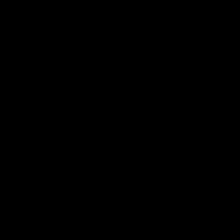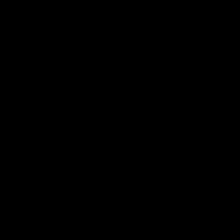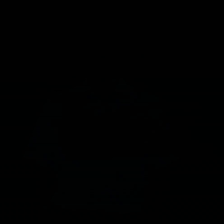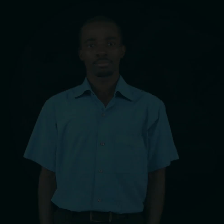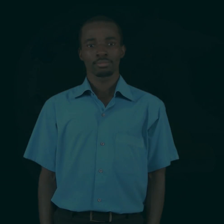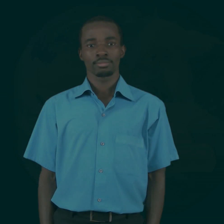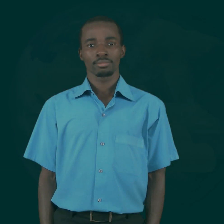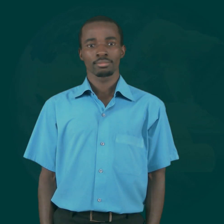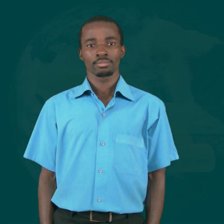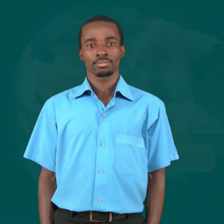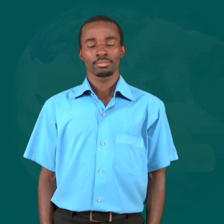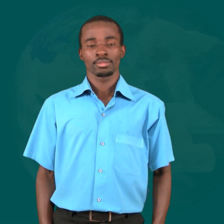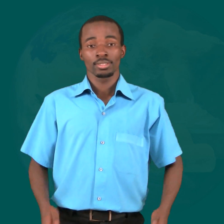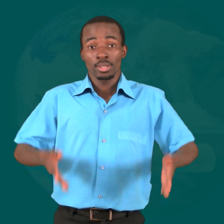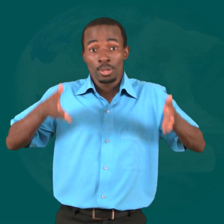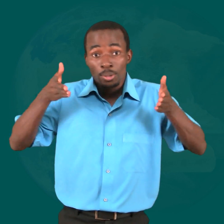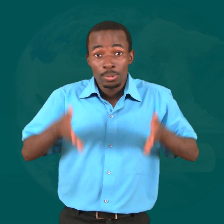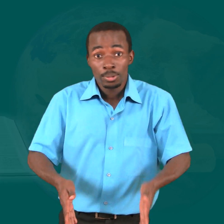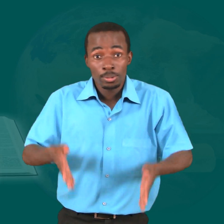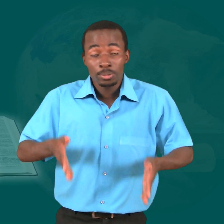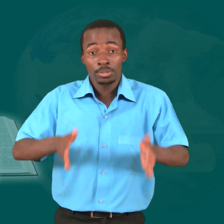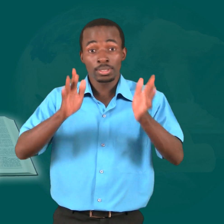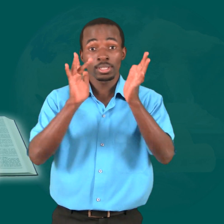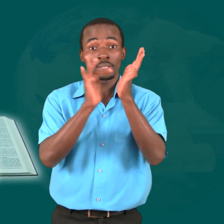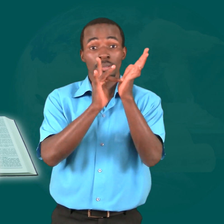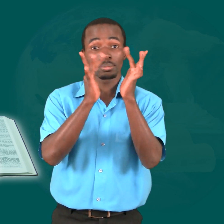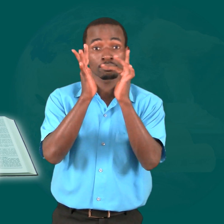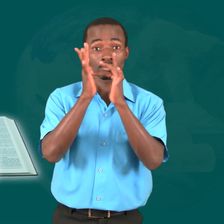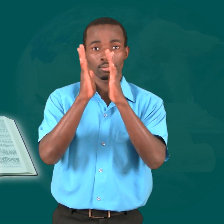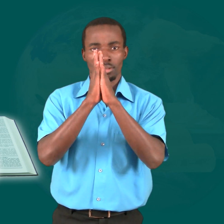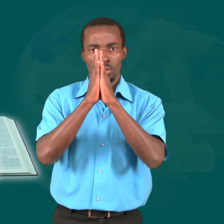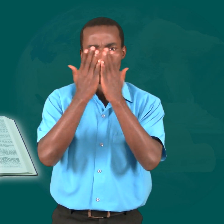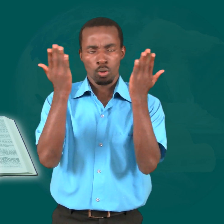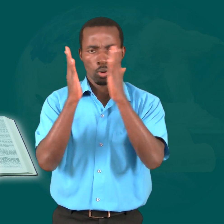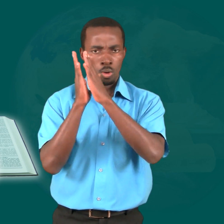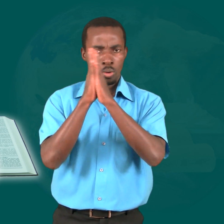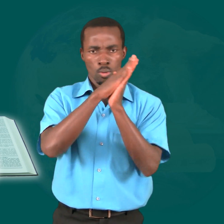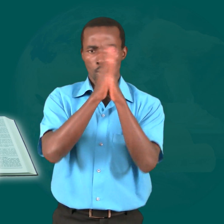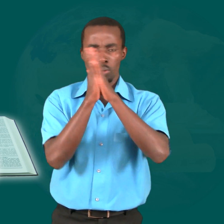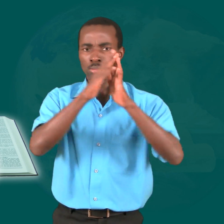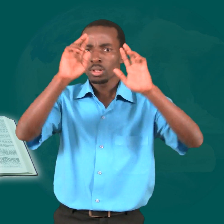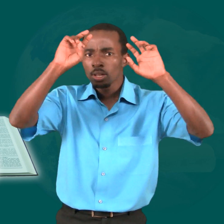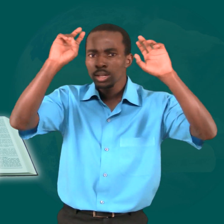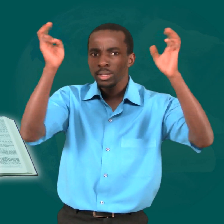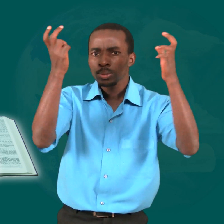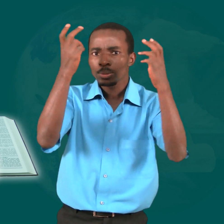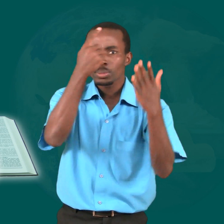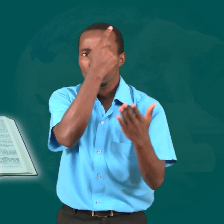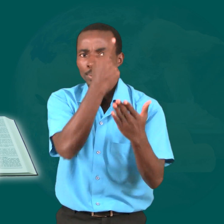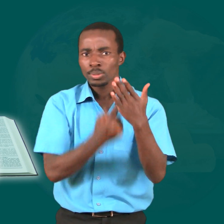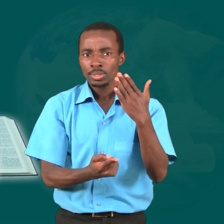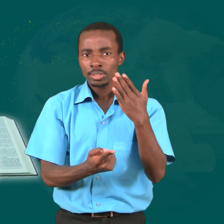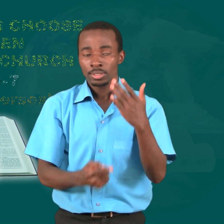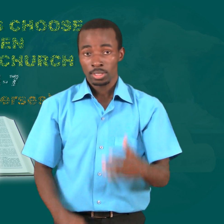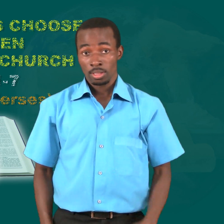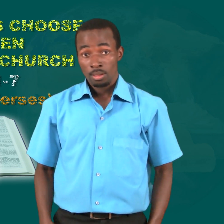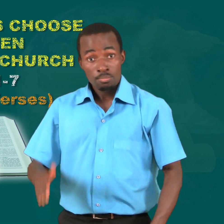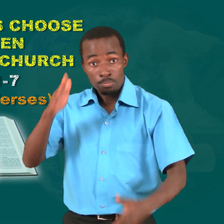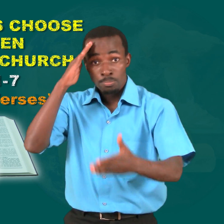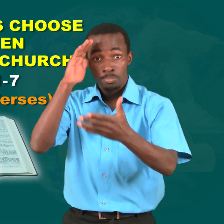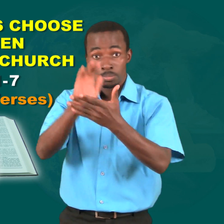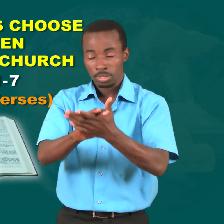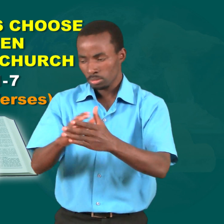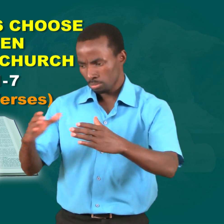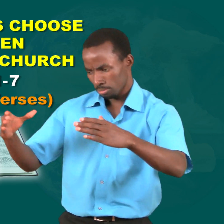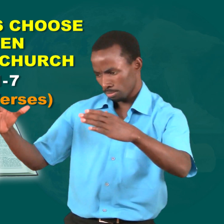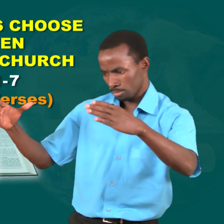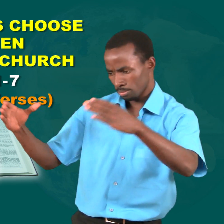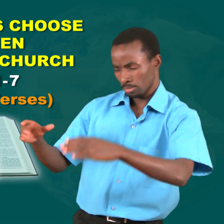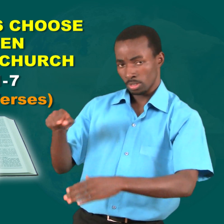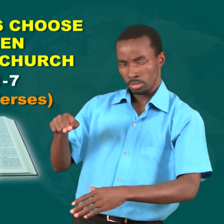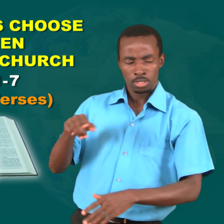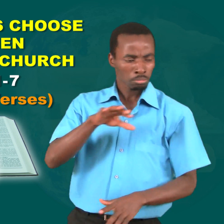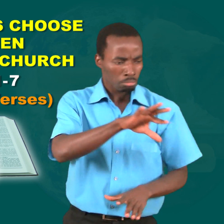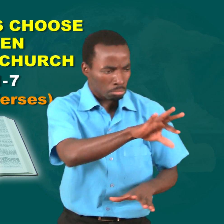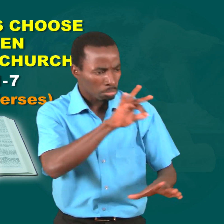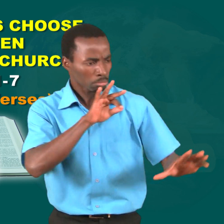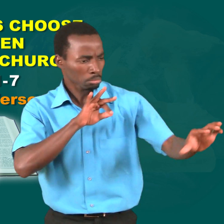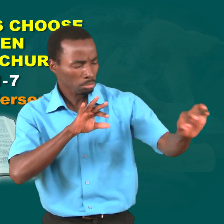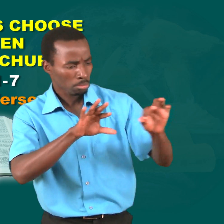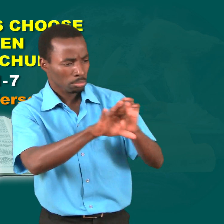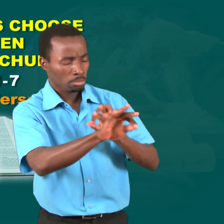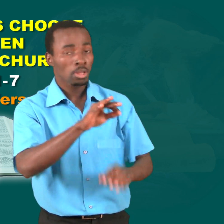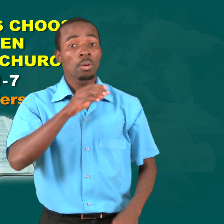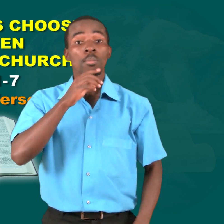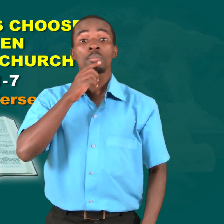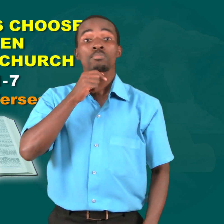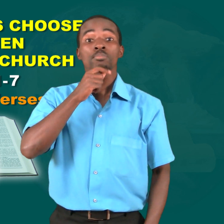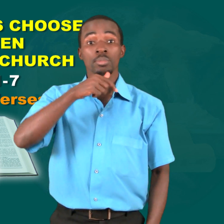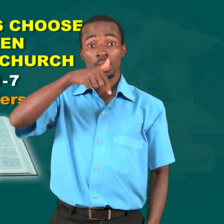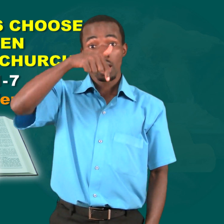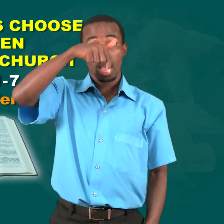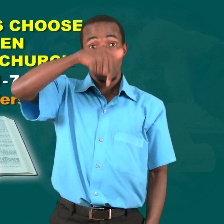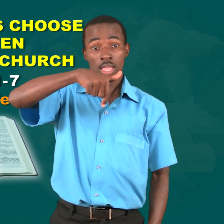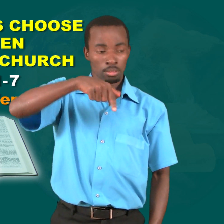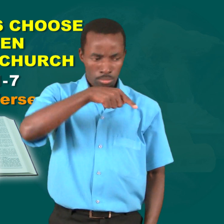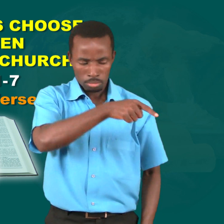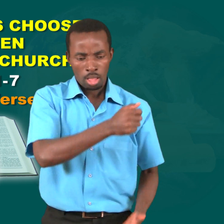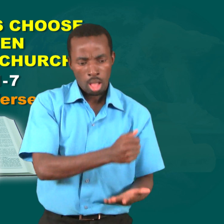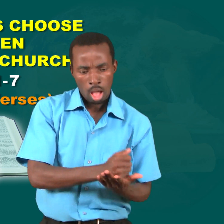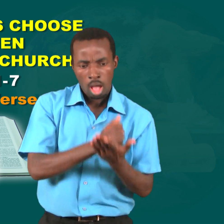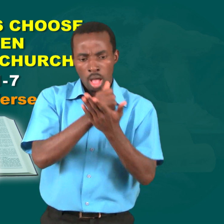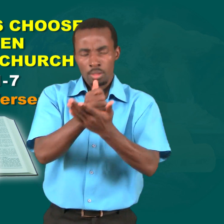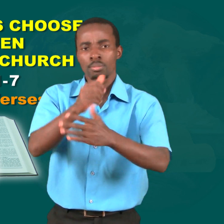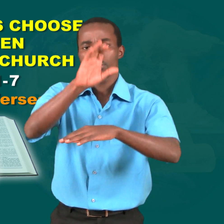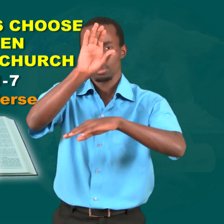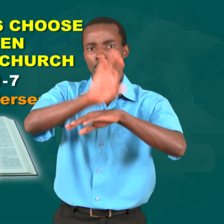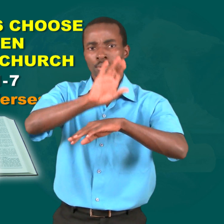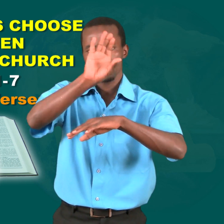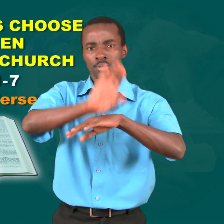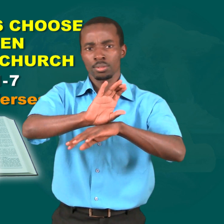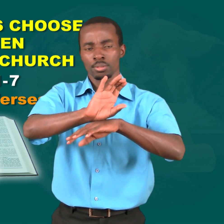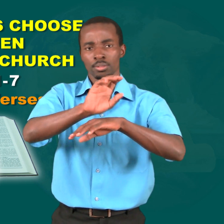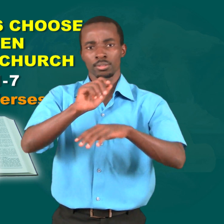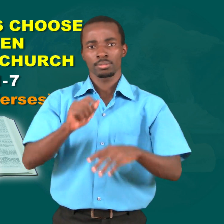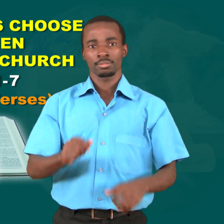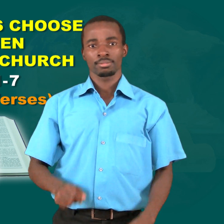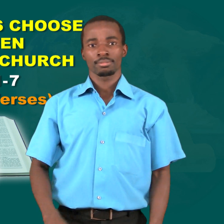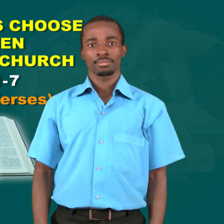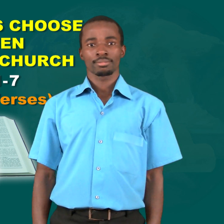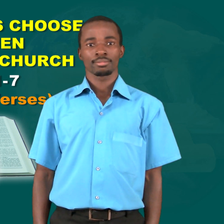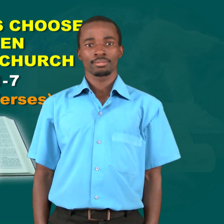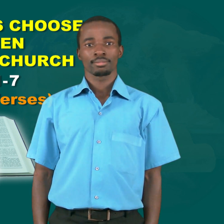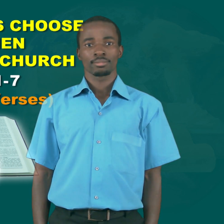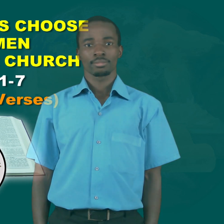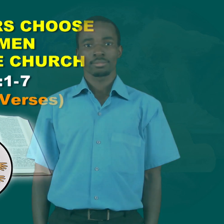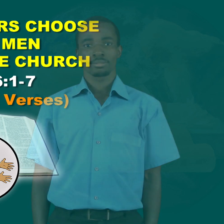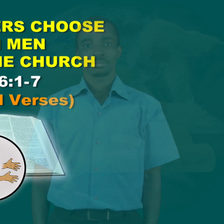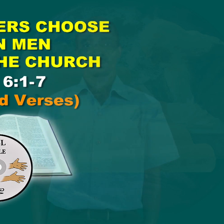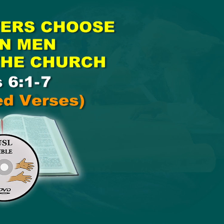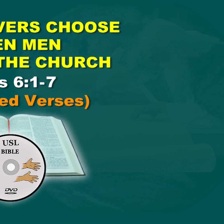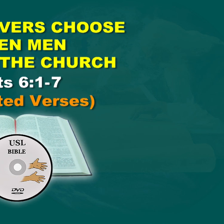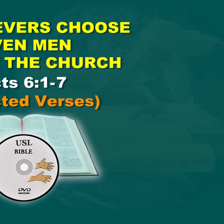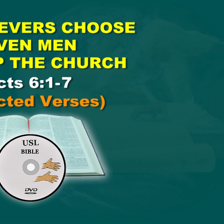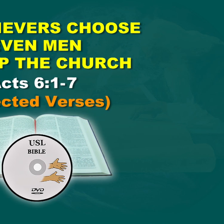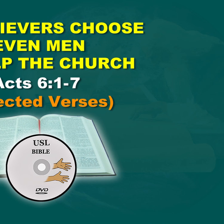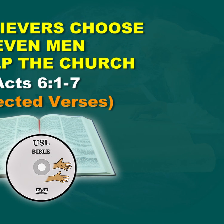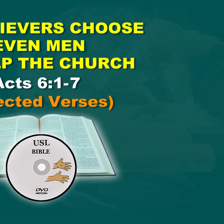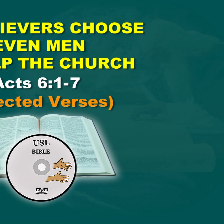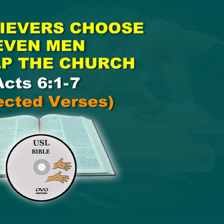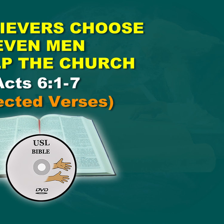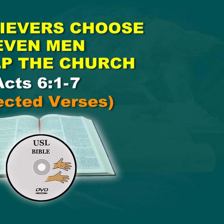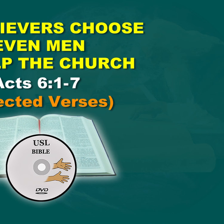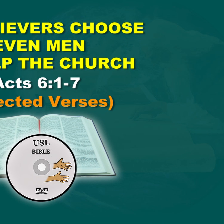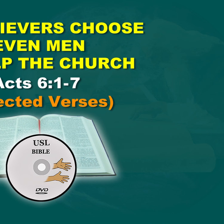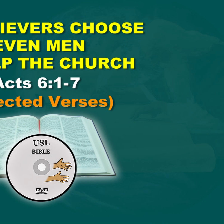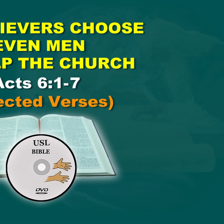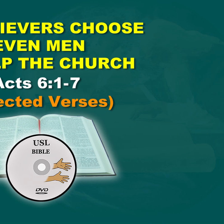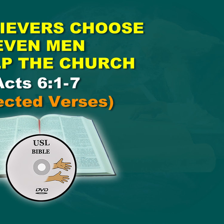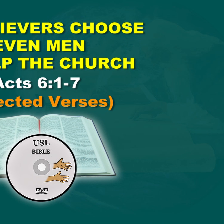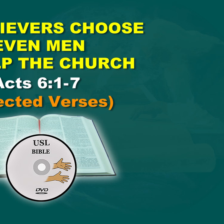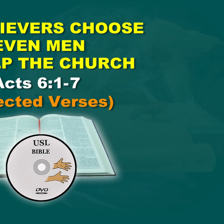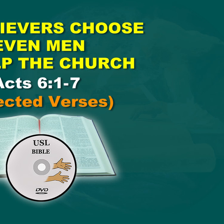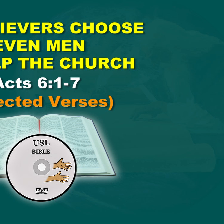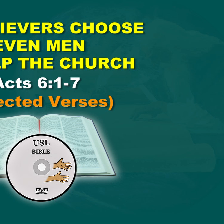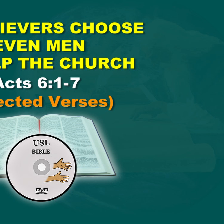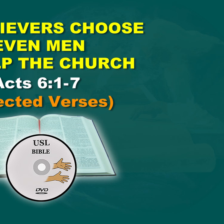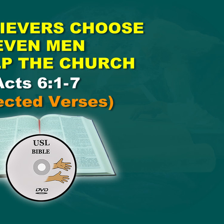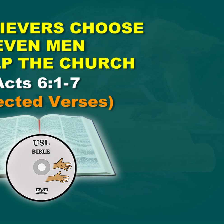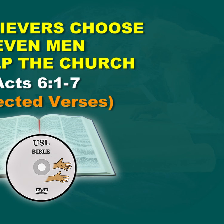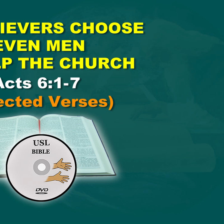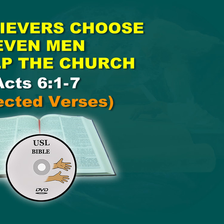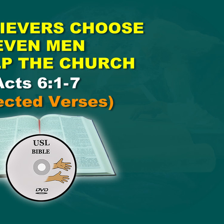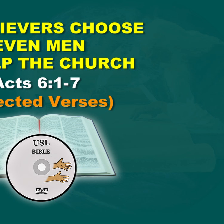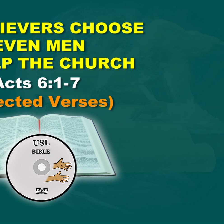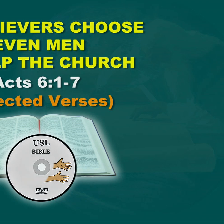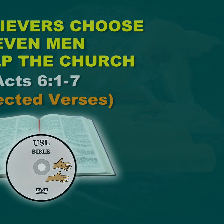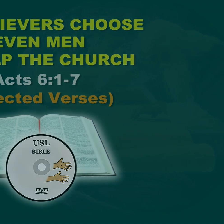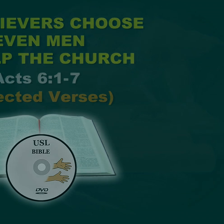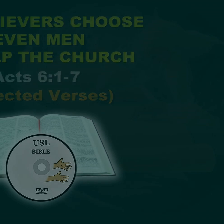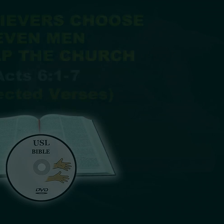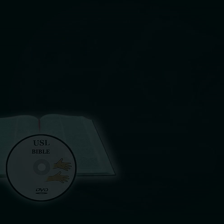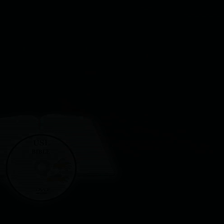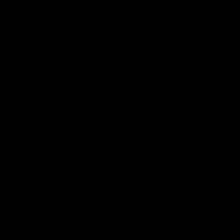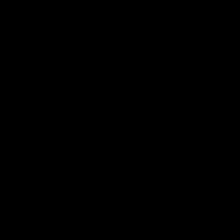The believers choose seven men to help the church